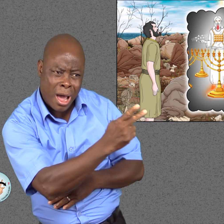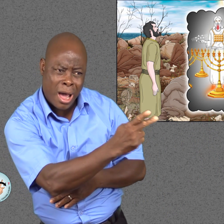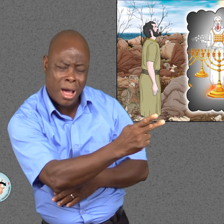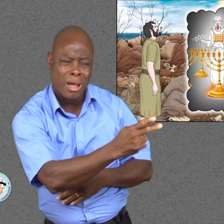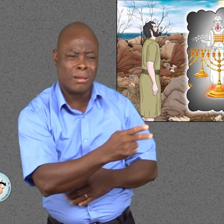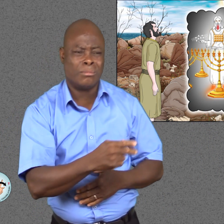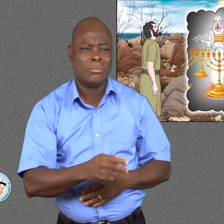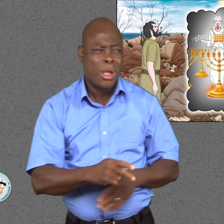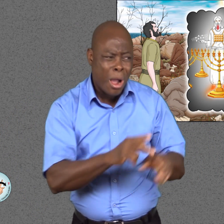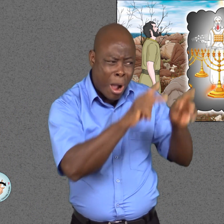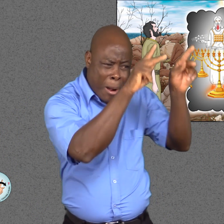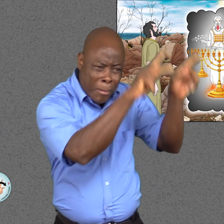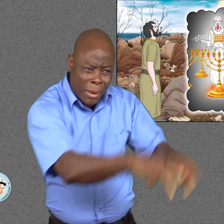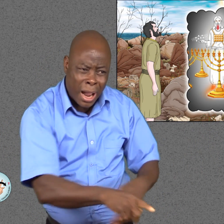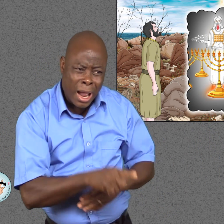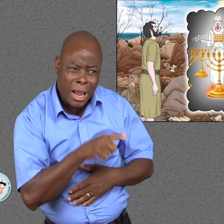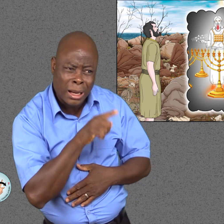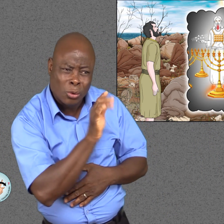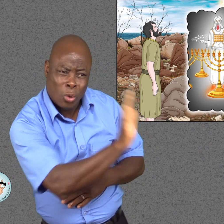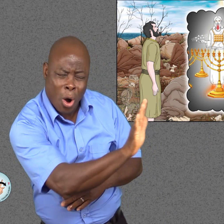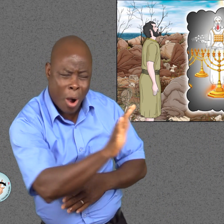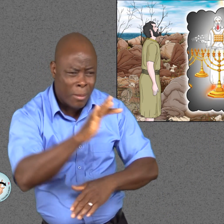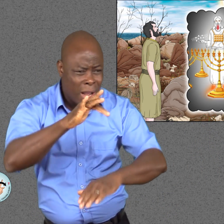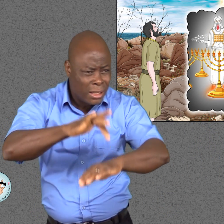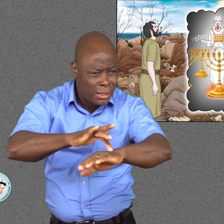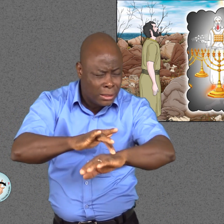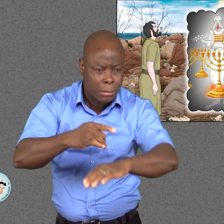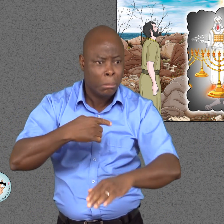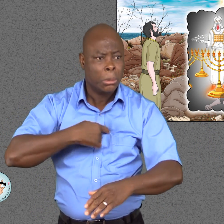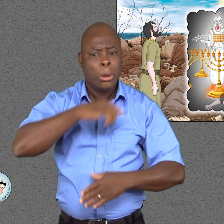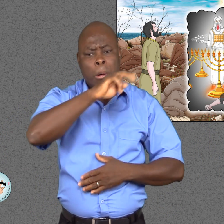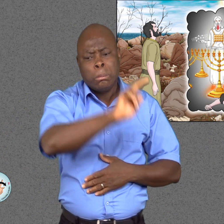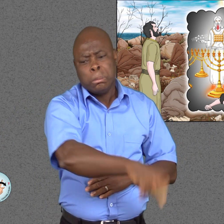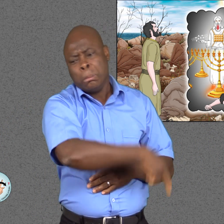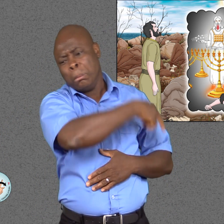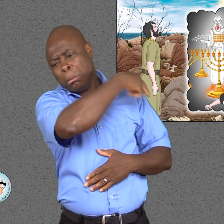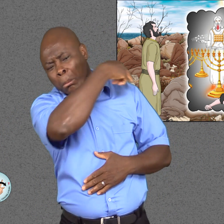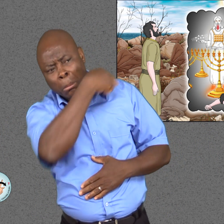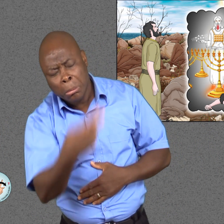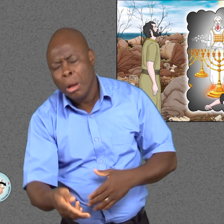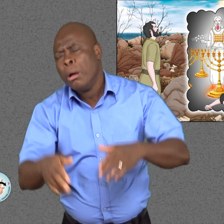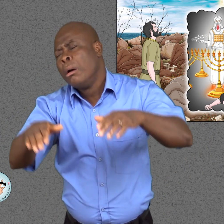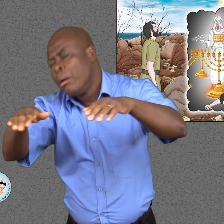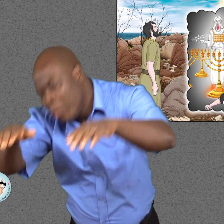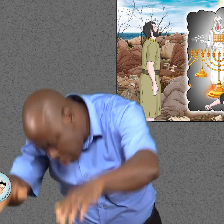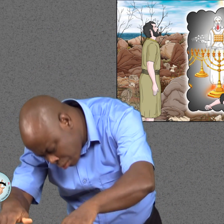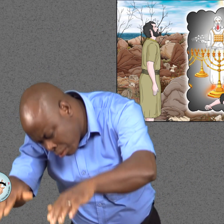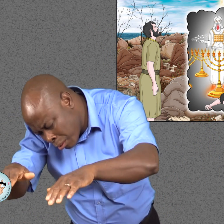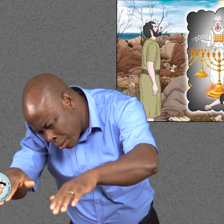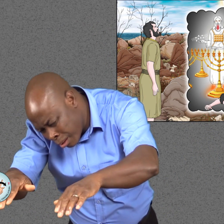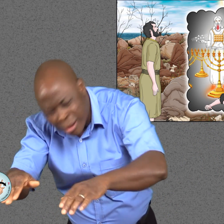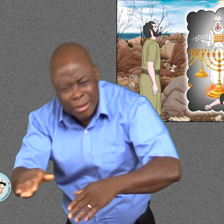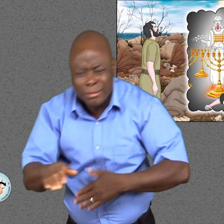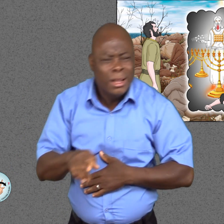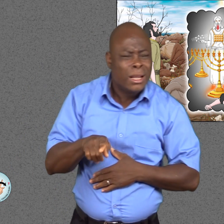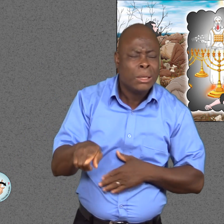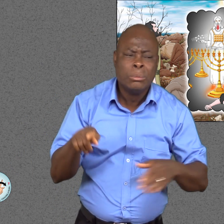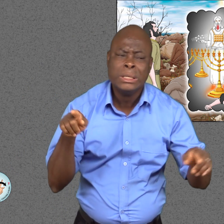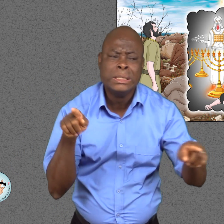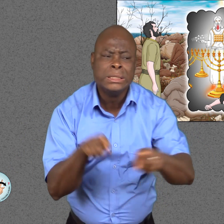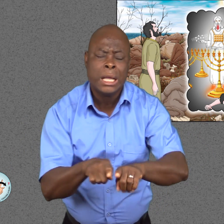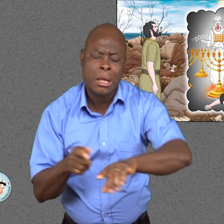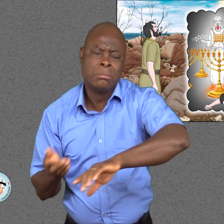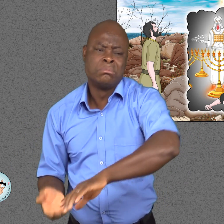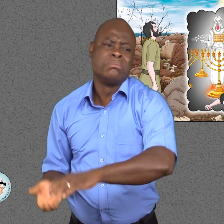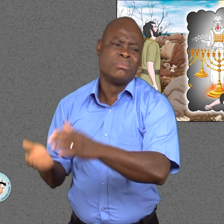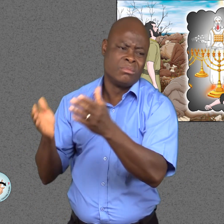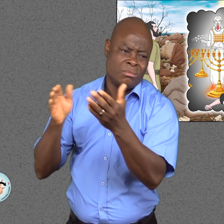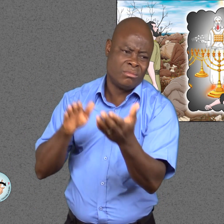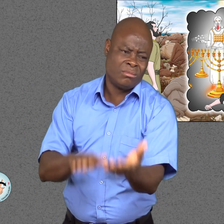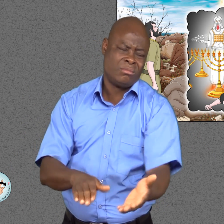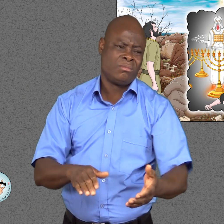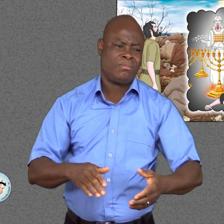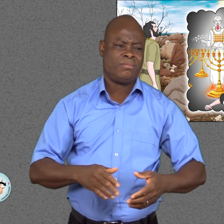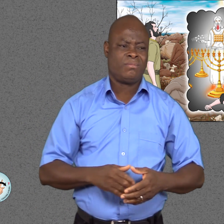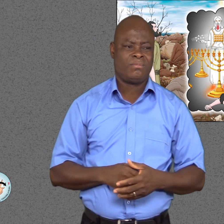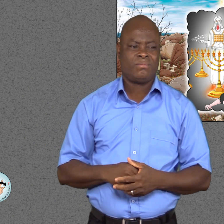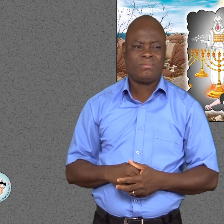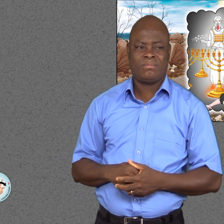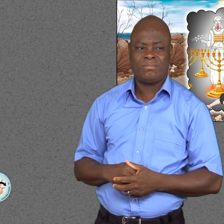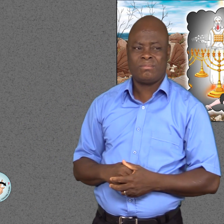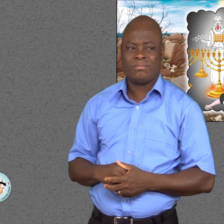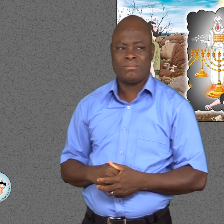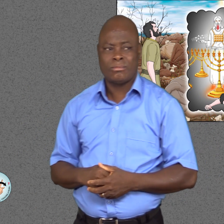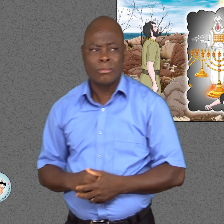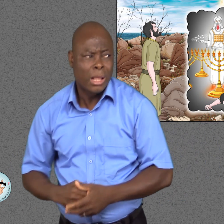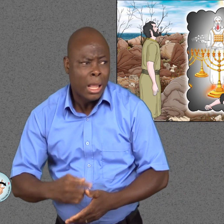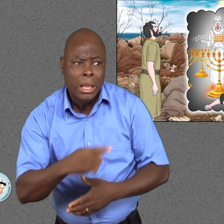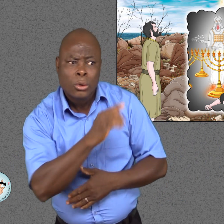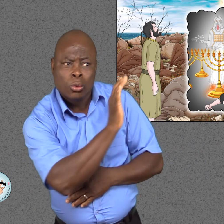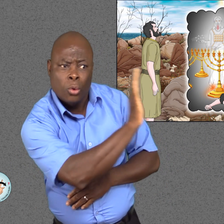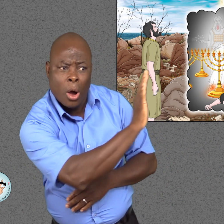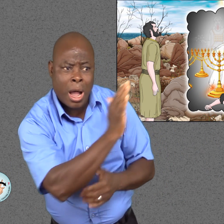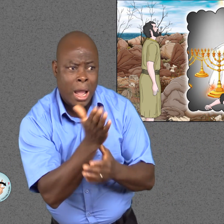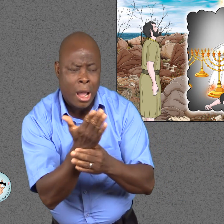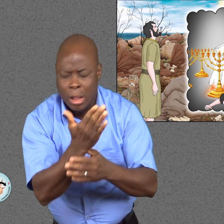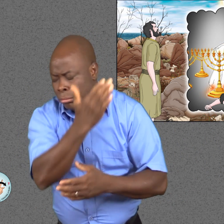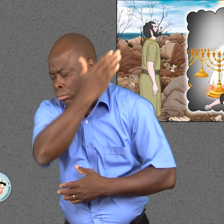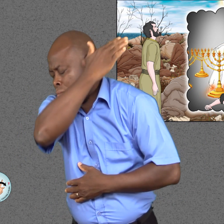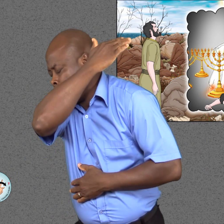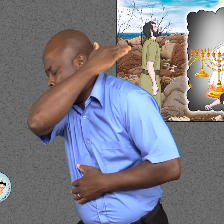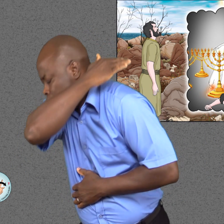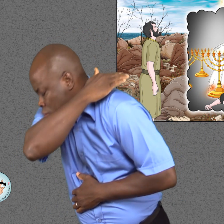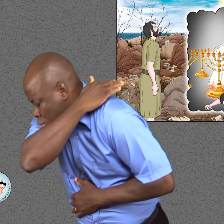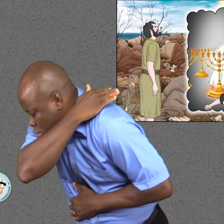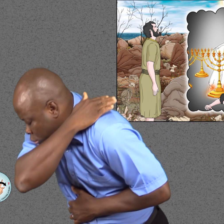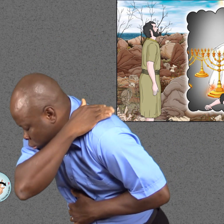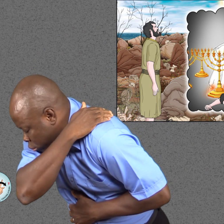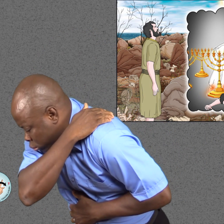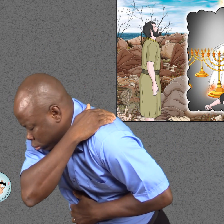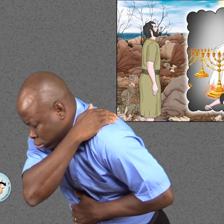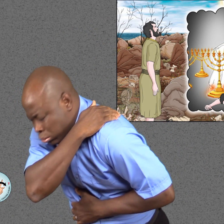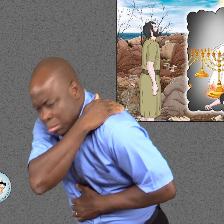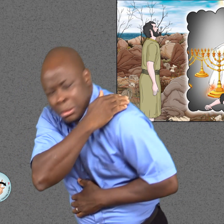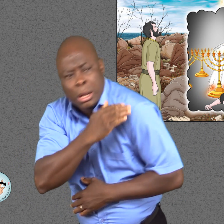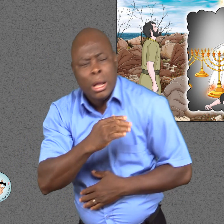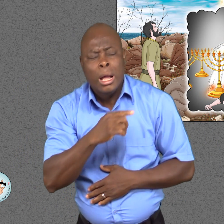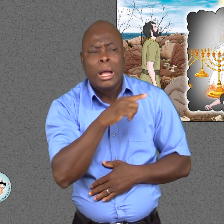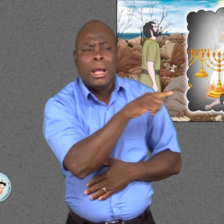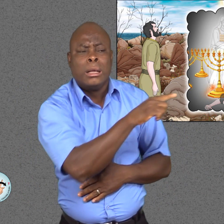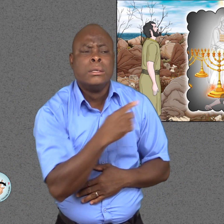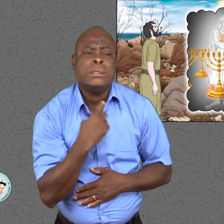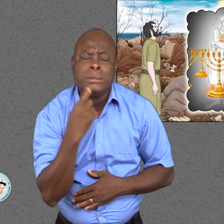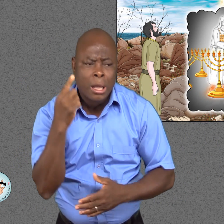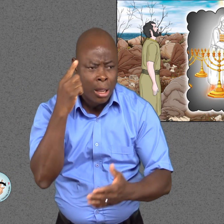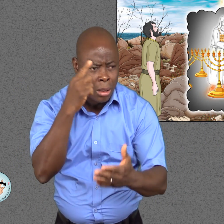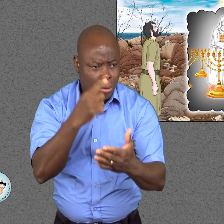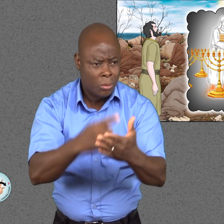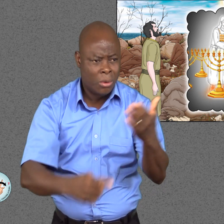When I saw Him, I fell at His feet like a dead man.